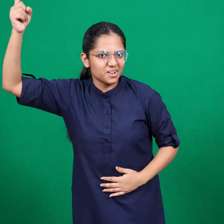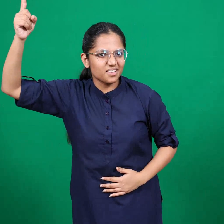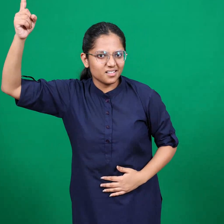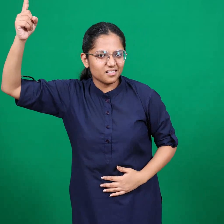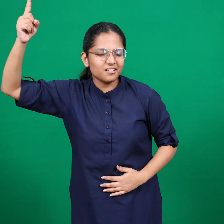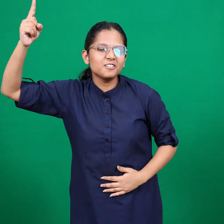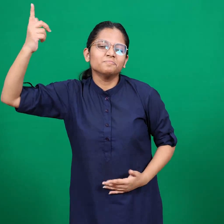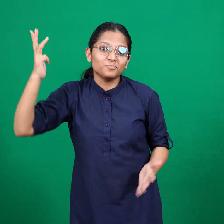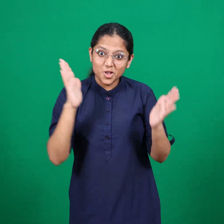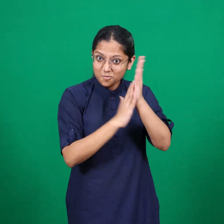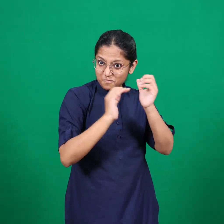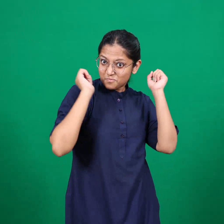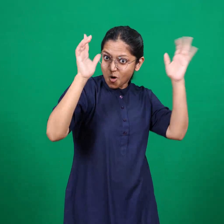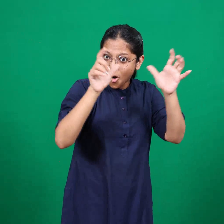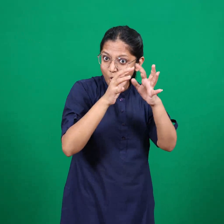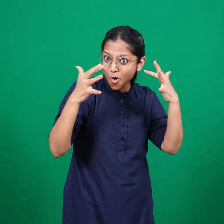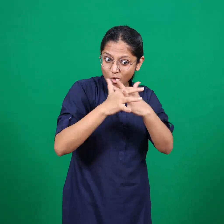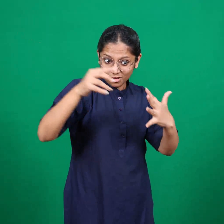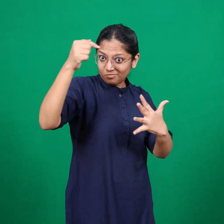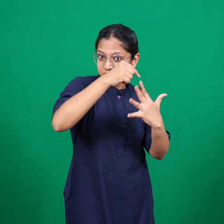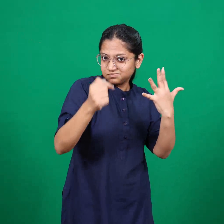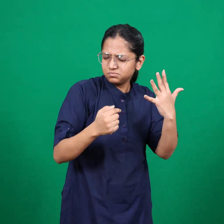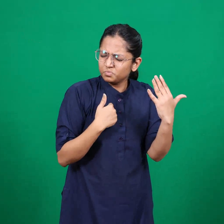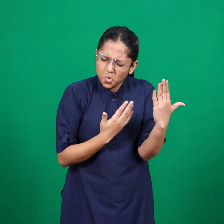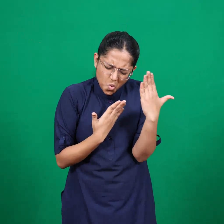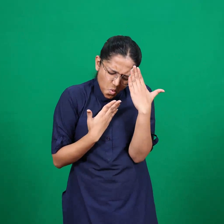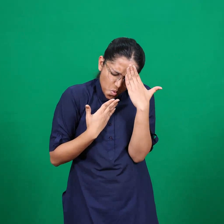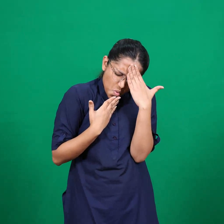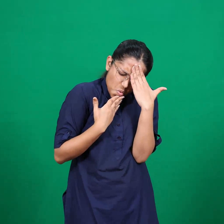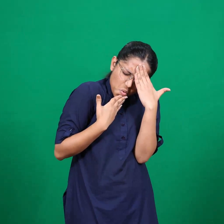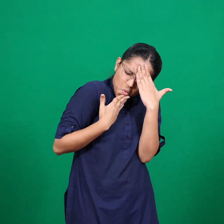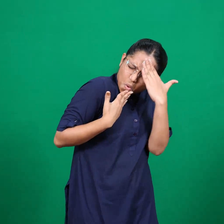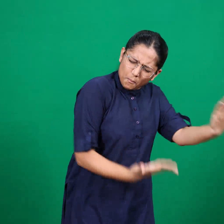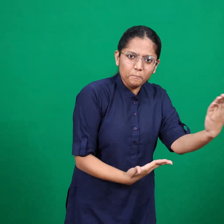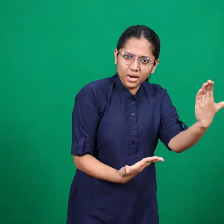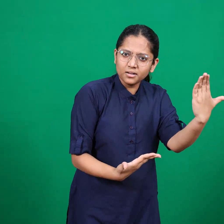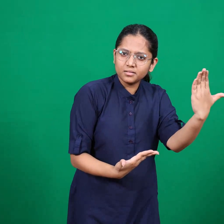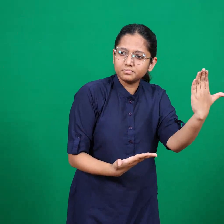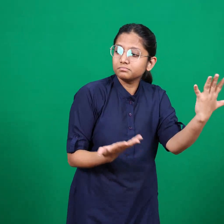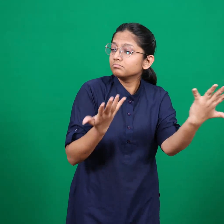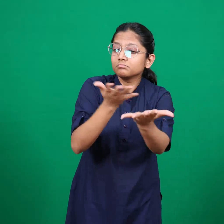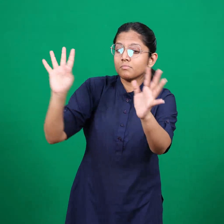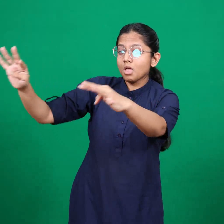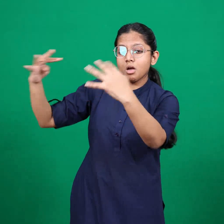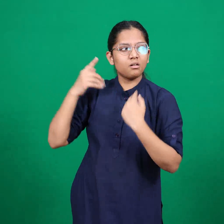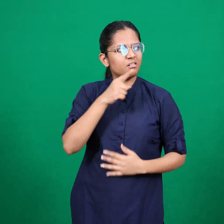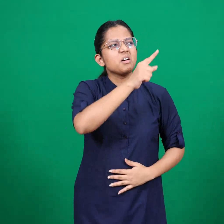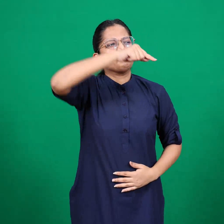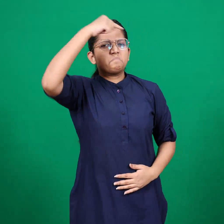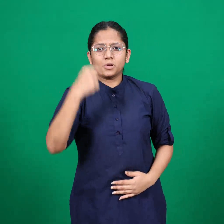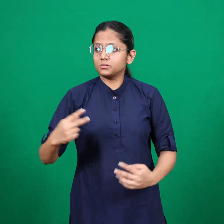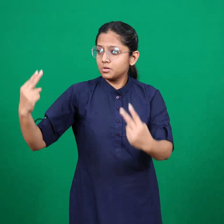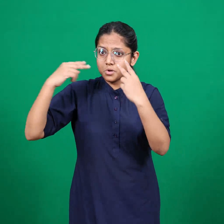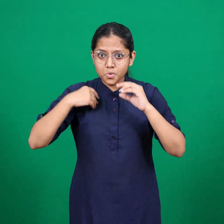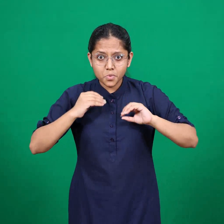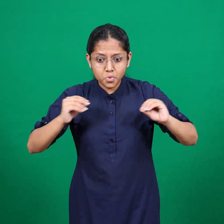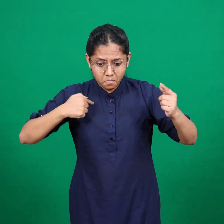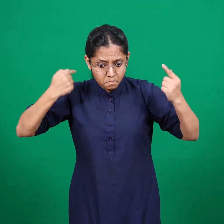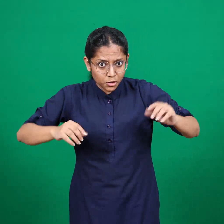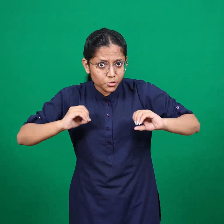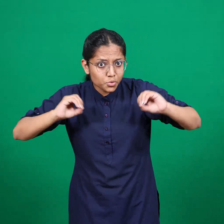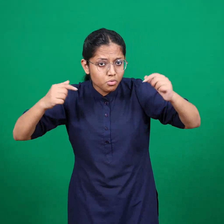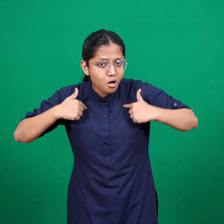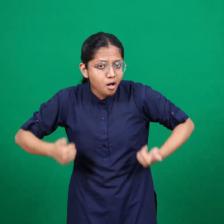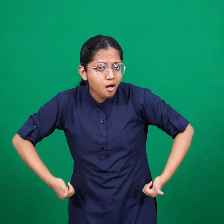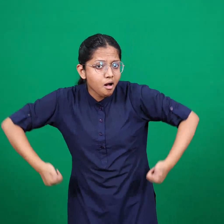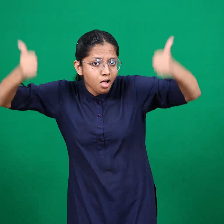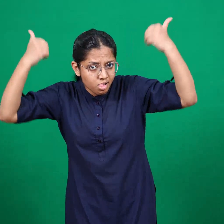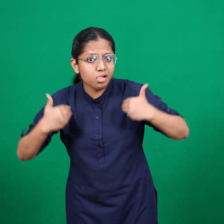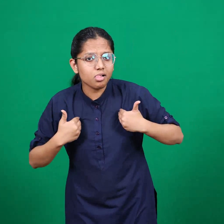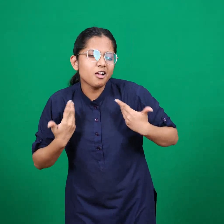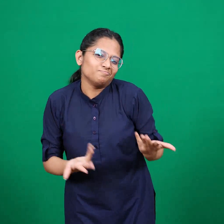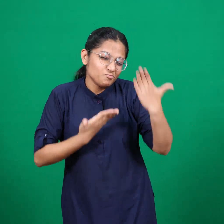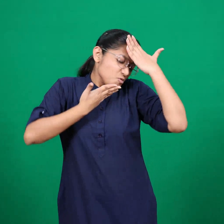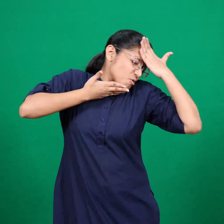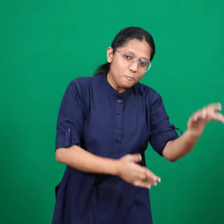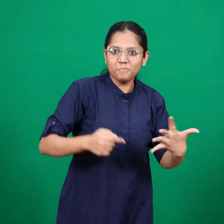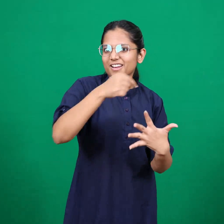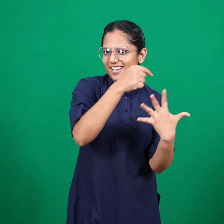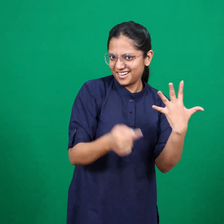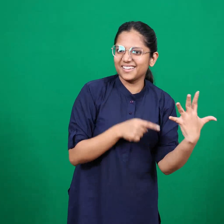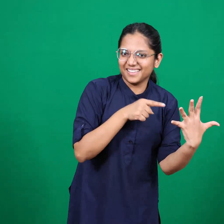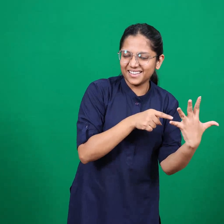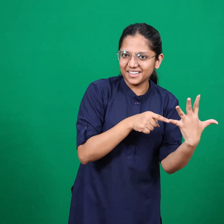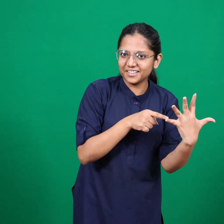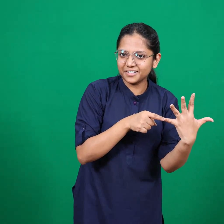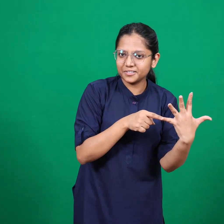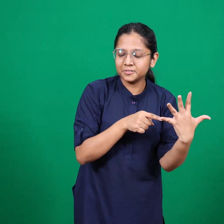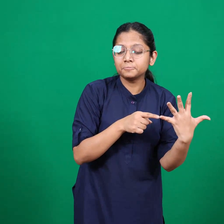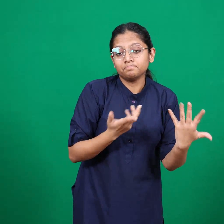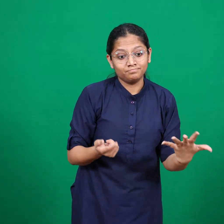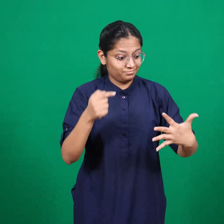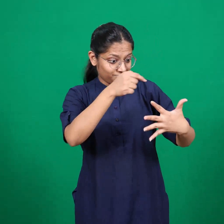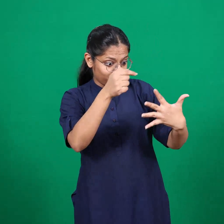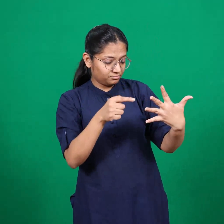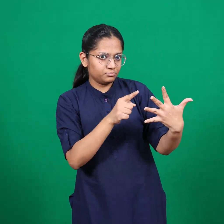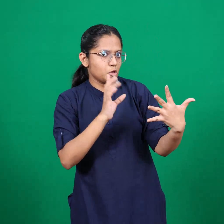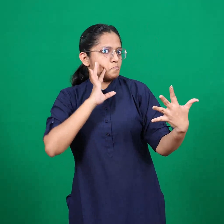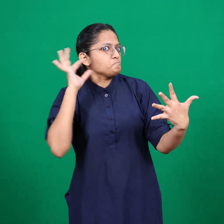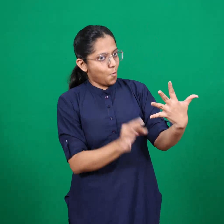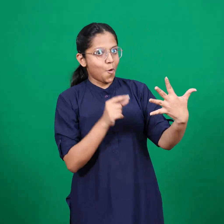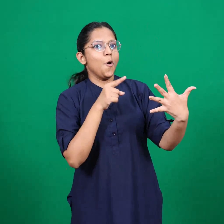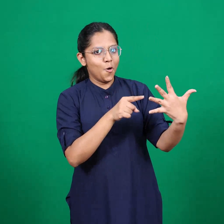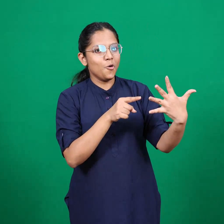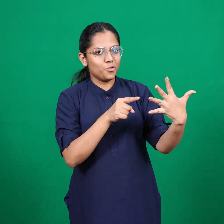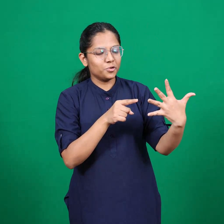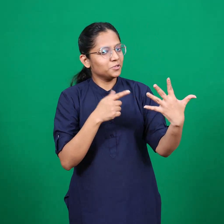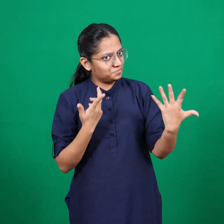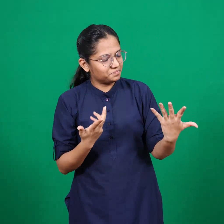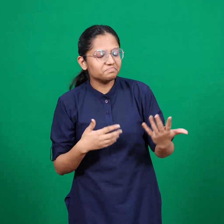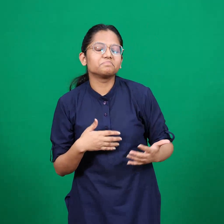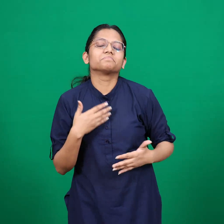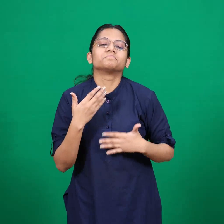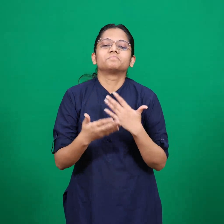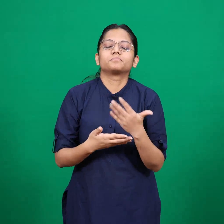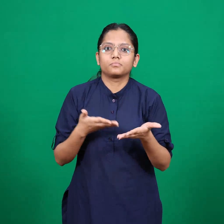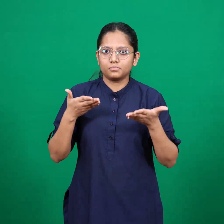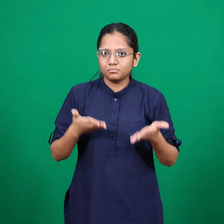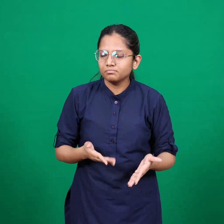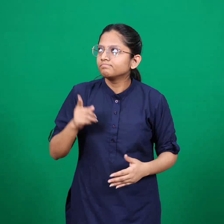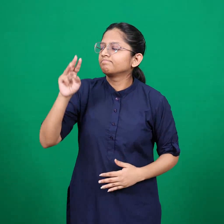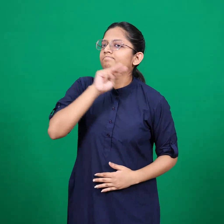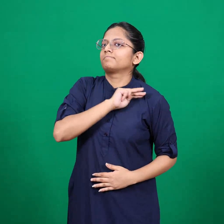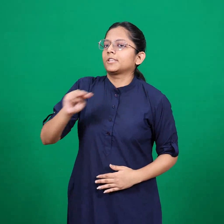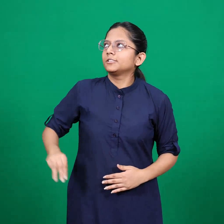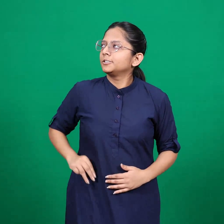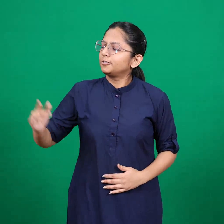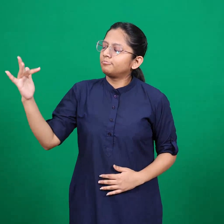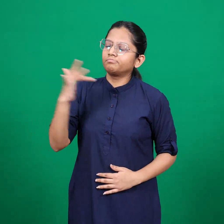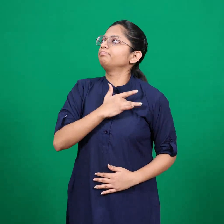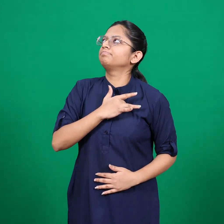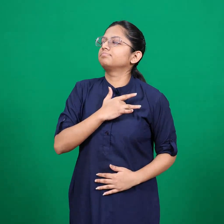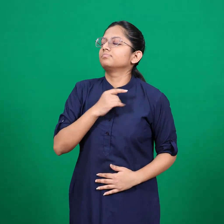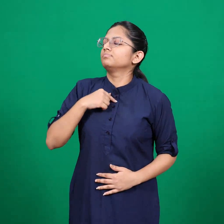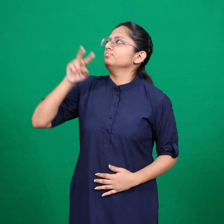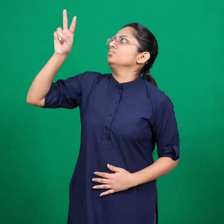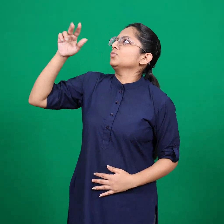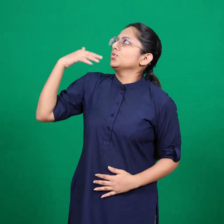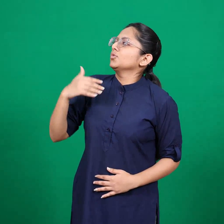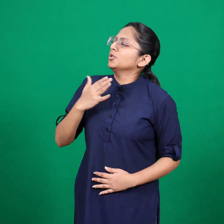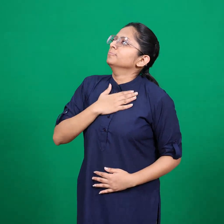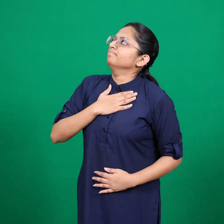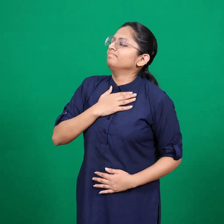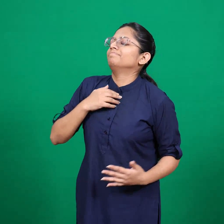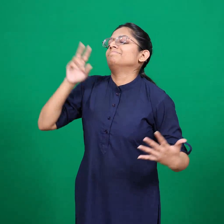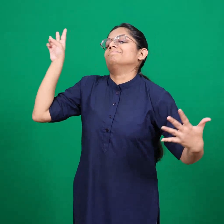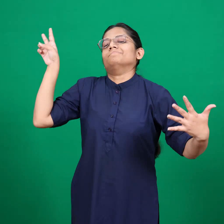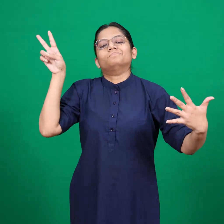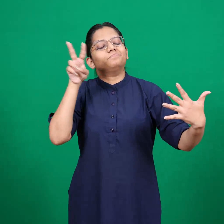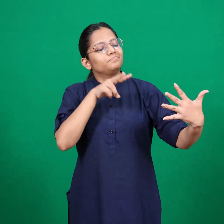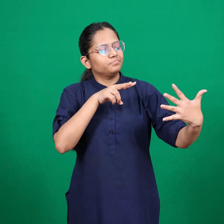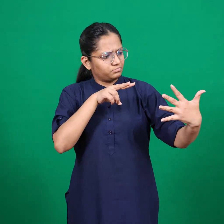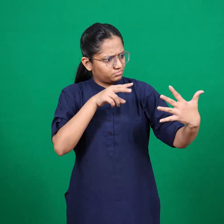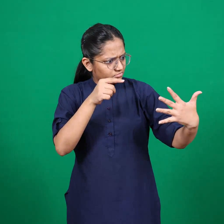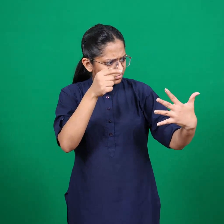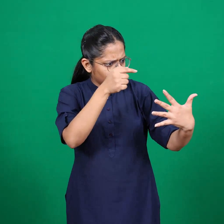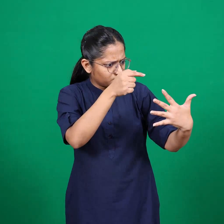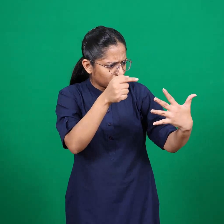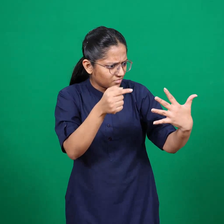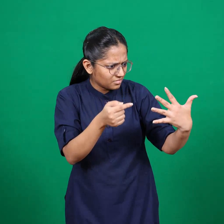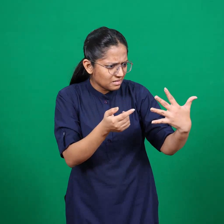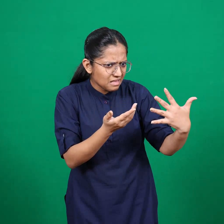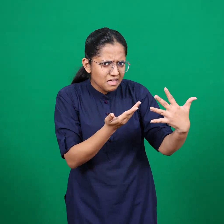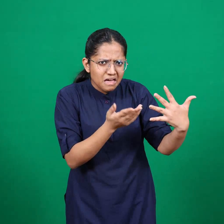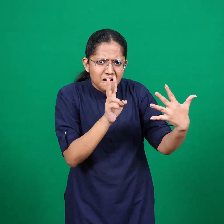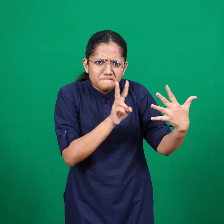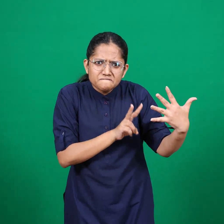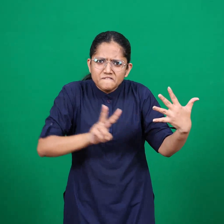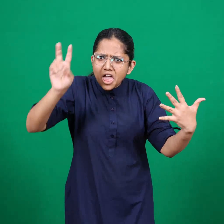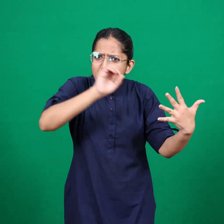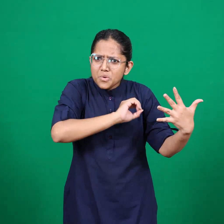But whatever was gain to me I count as loss for the sake of Christ.